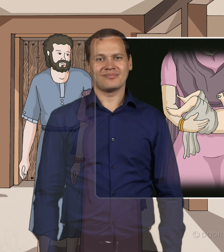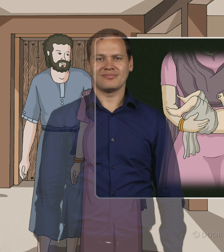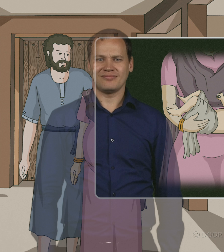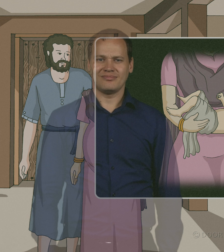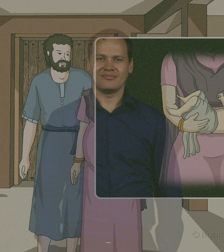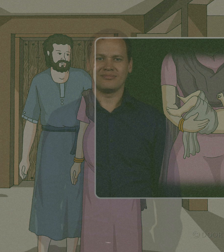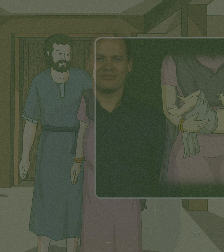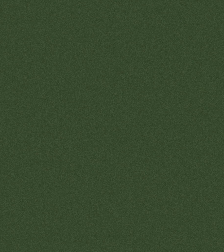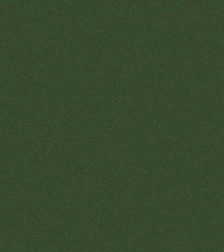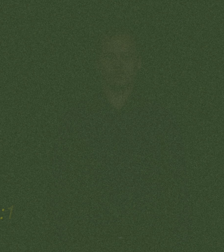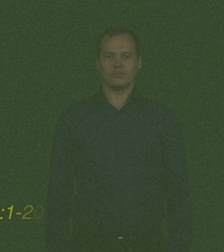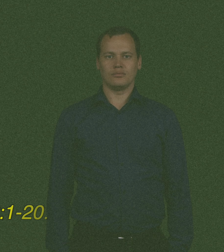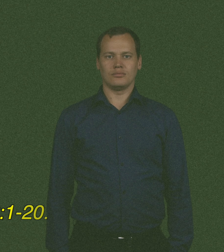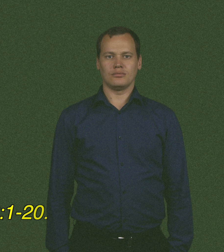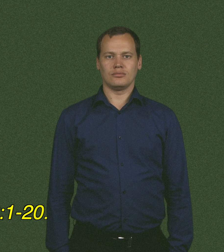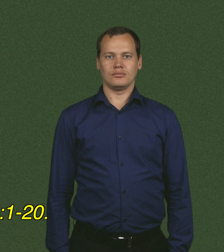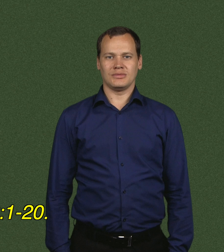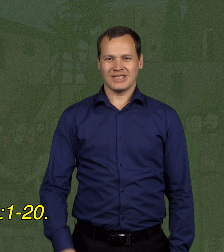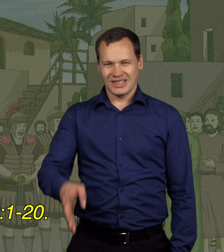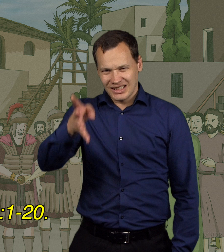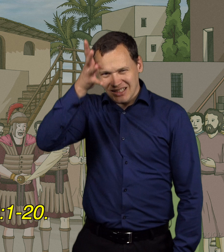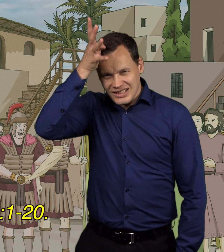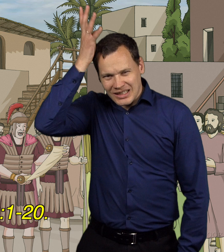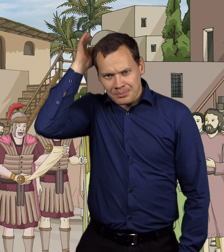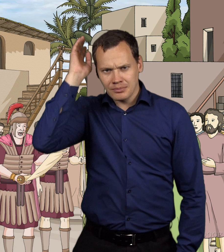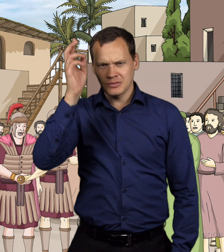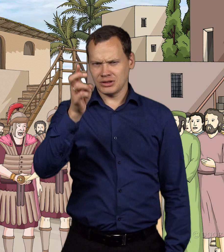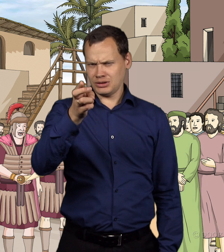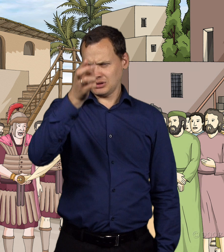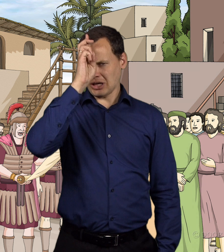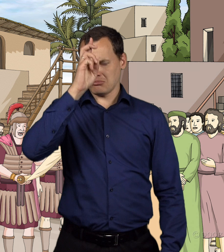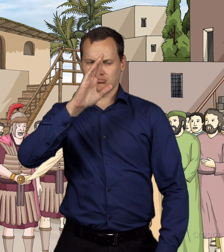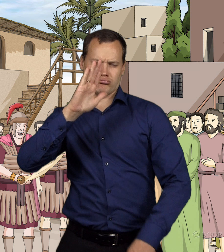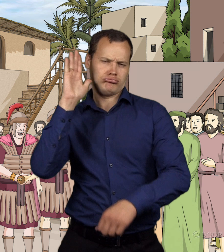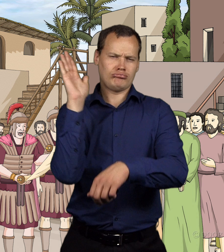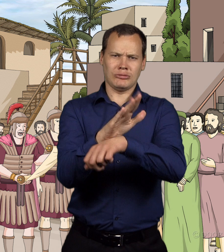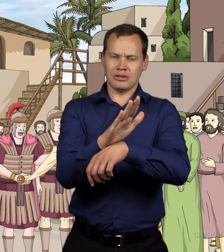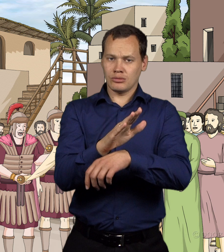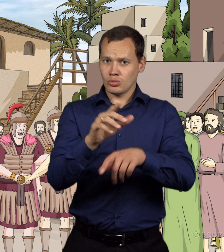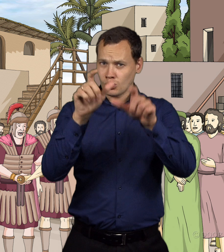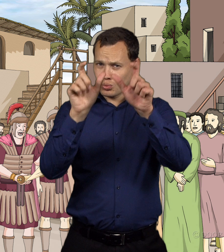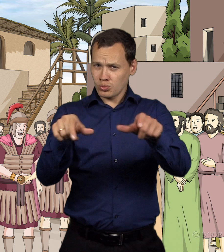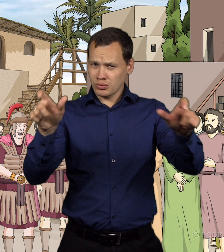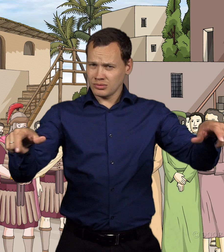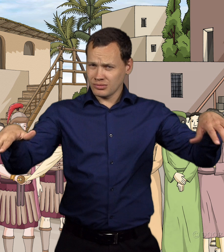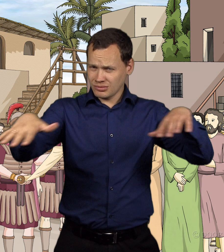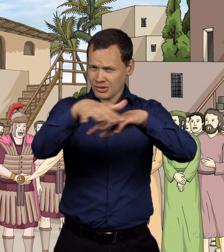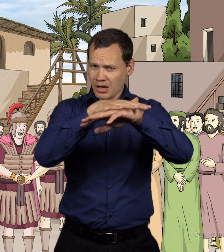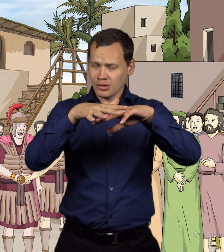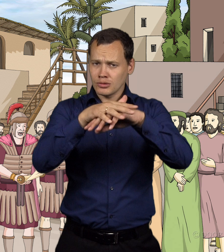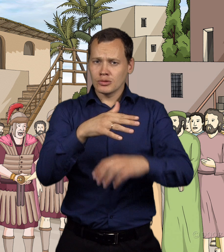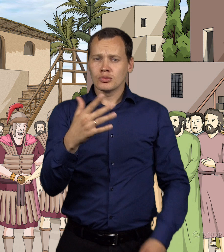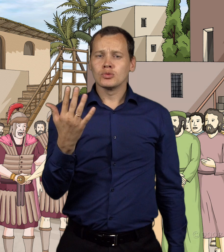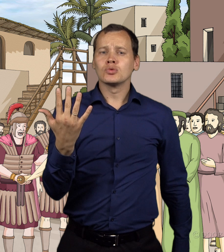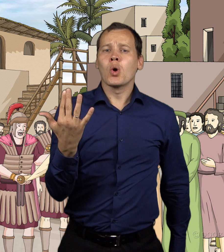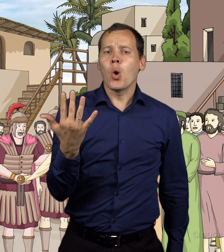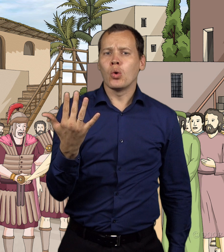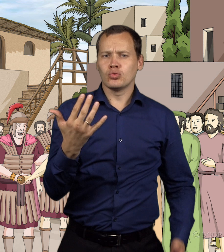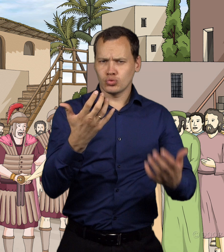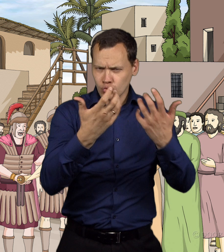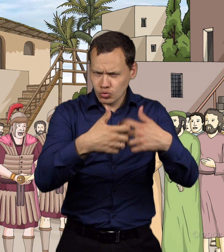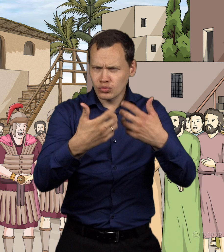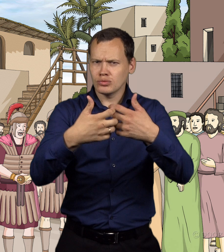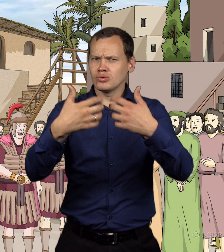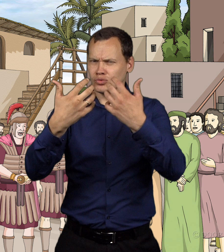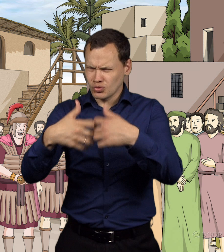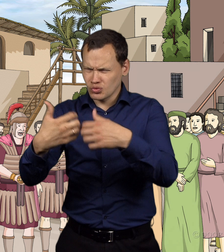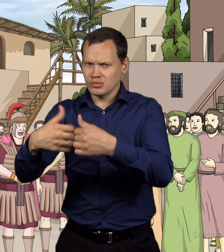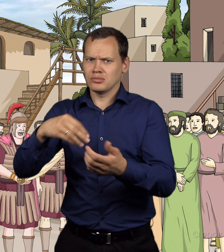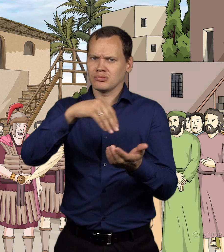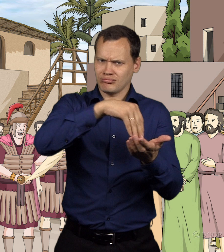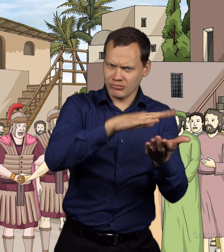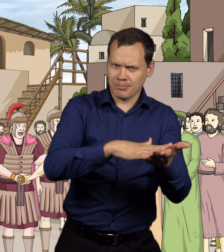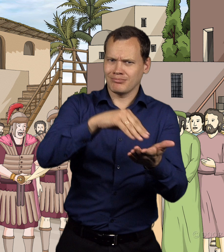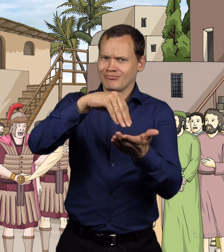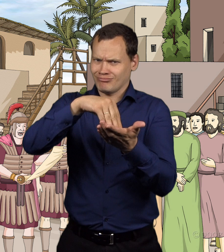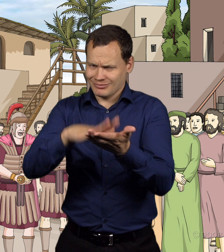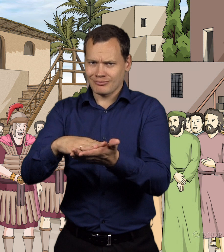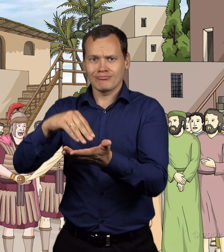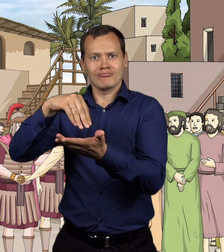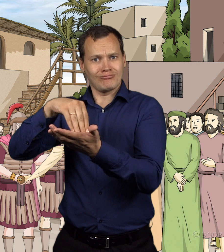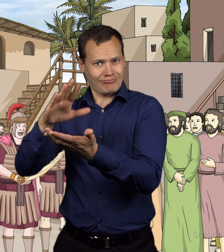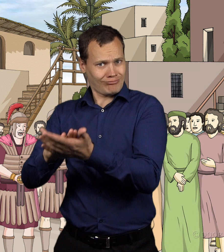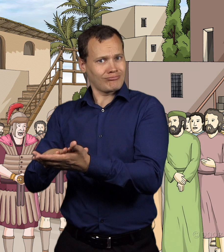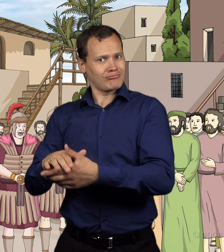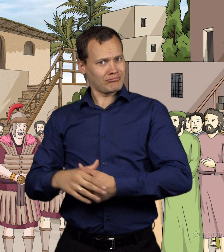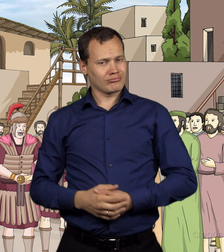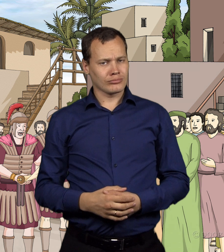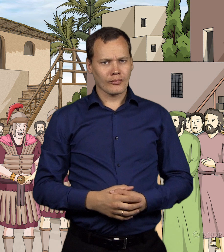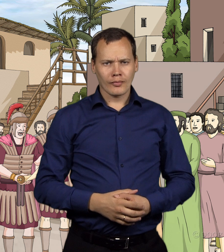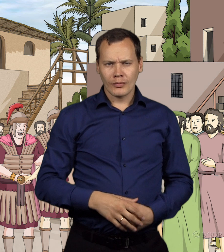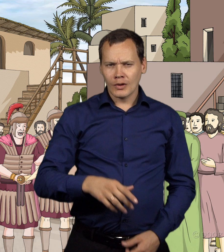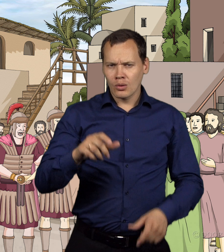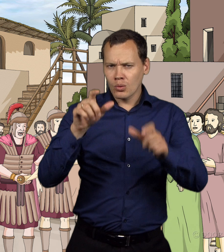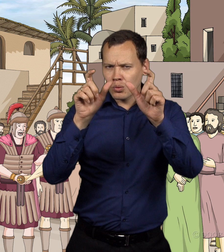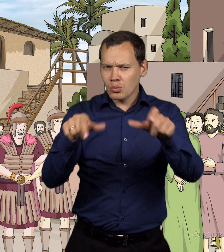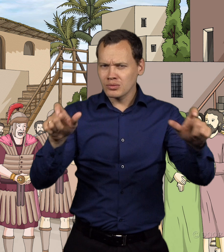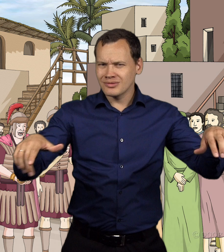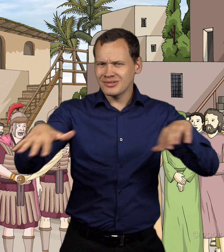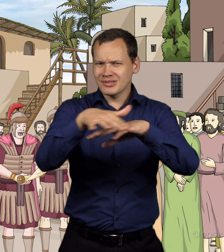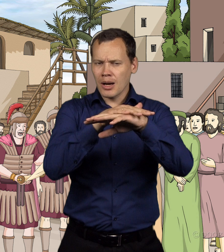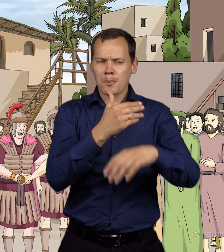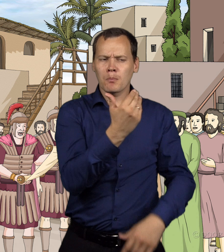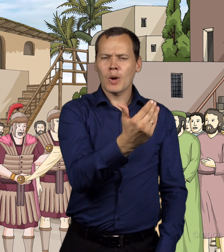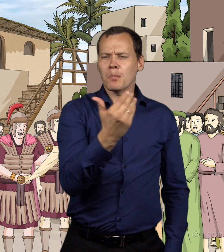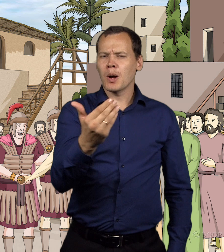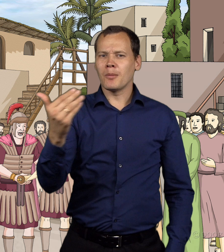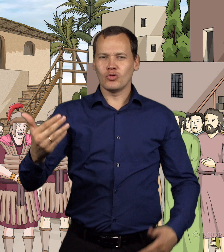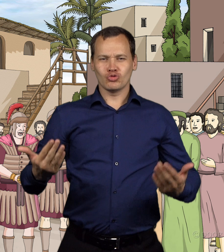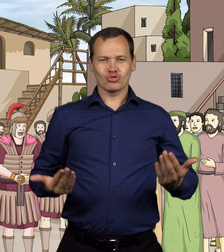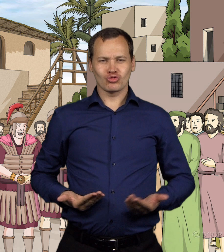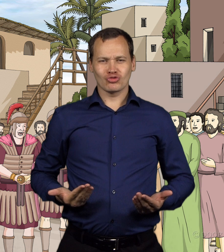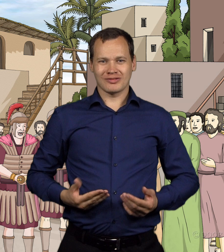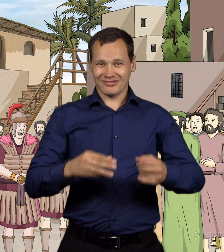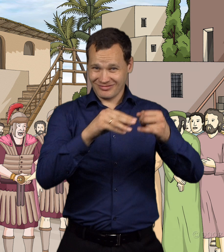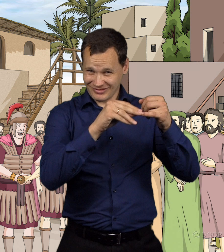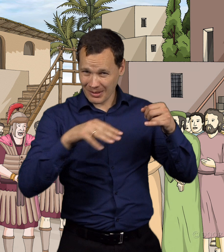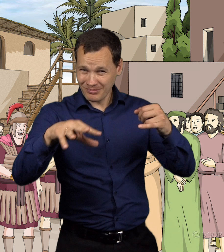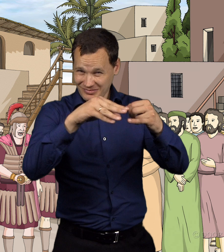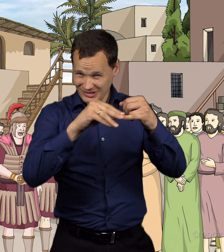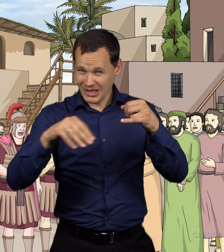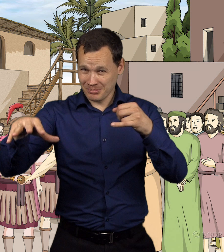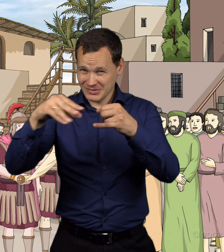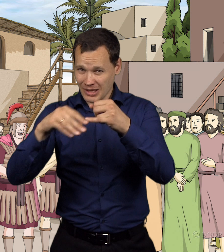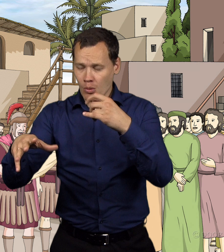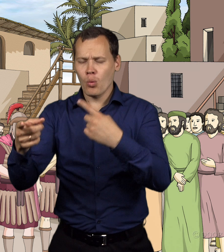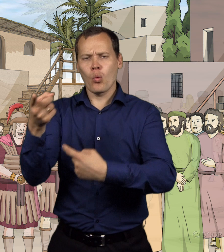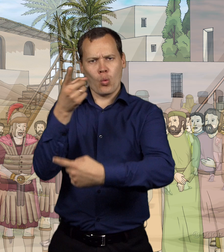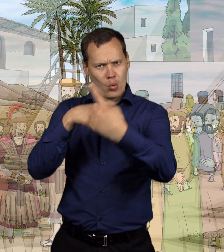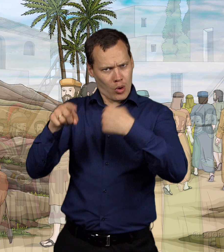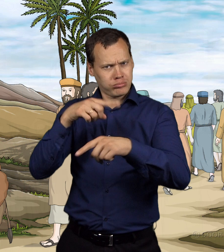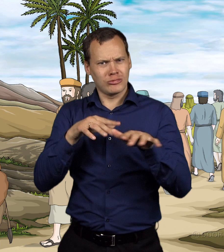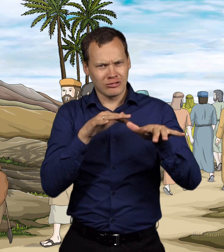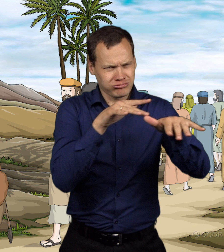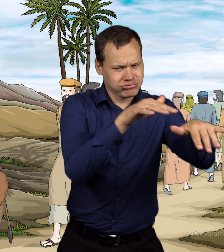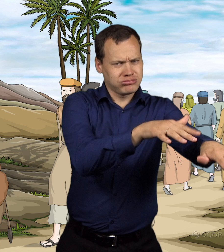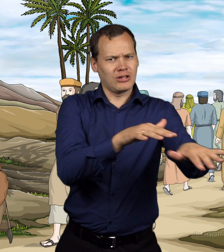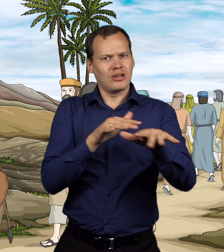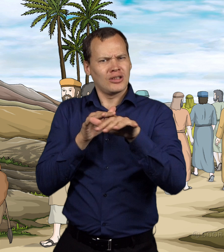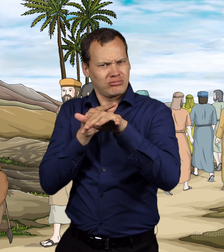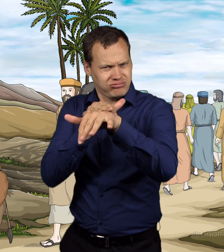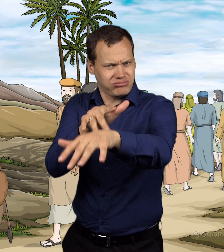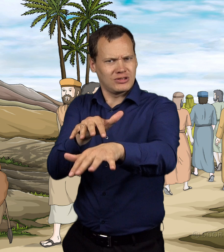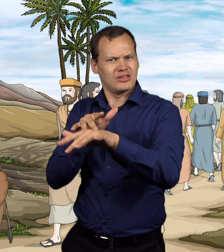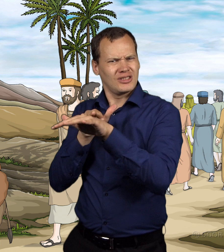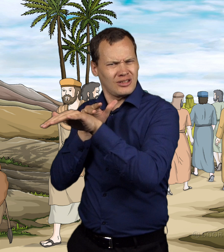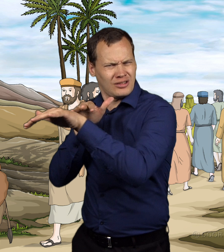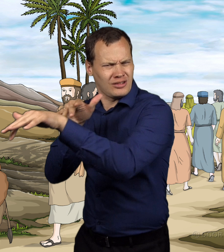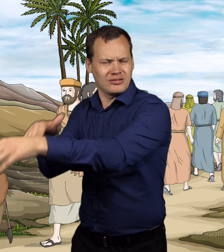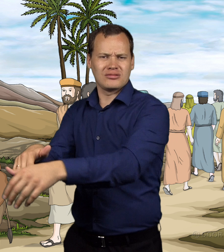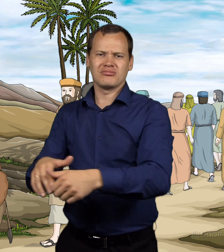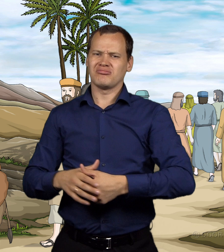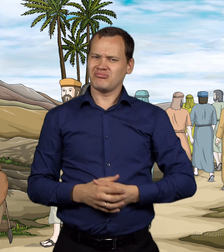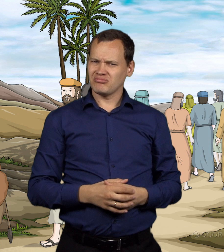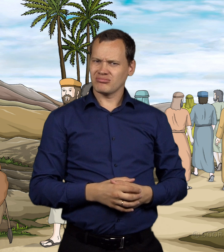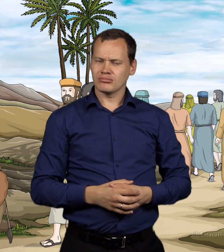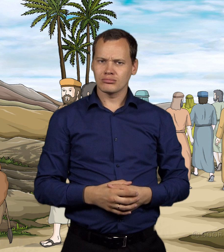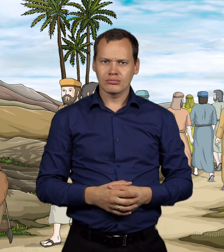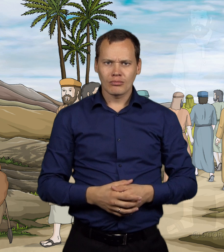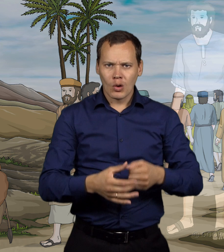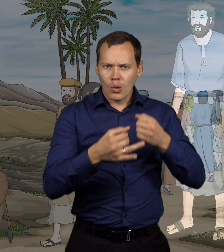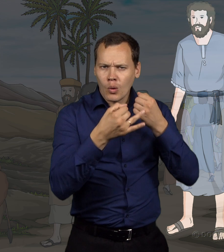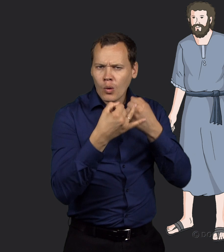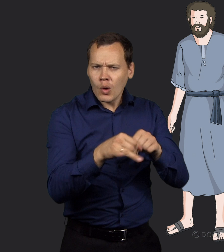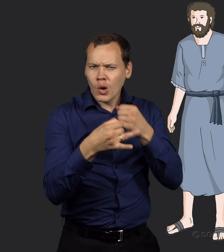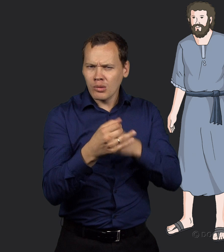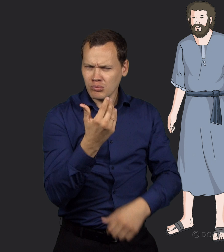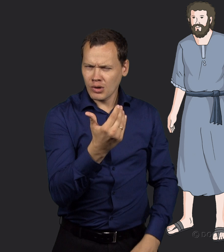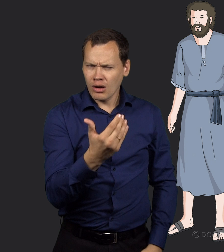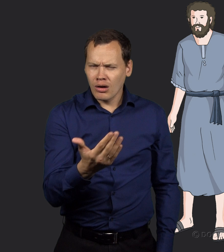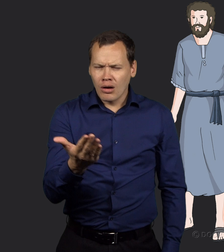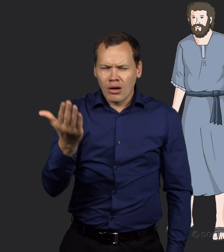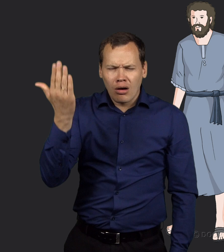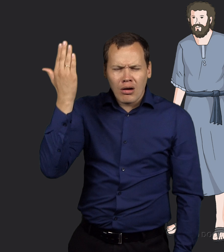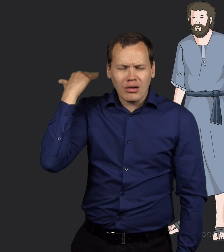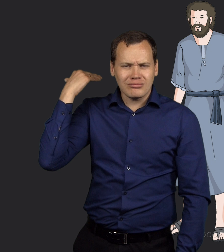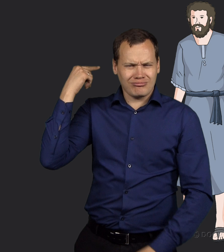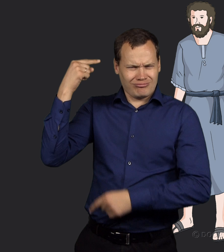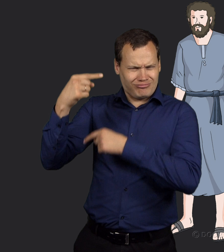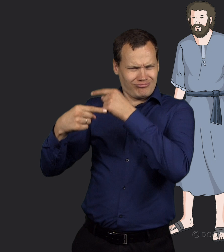Now in those days a decree went out from Caesar Augustus that a census should be taken of the whole empire. This was the first census to take place while Quirinius was governor of Syria. And everyone went to his own town to register.